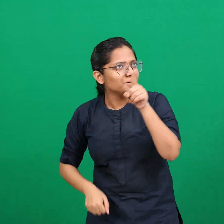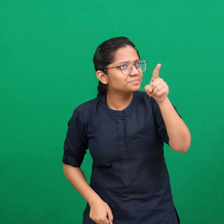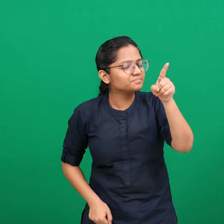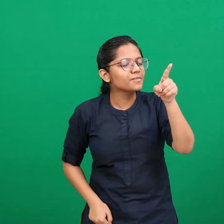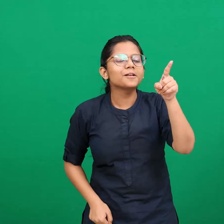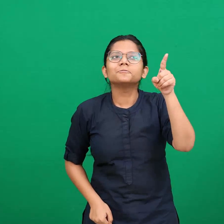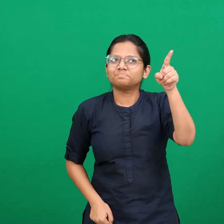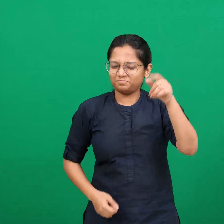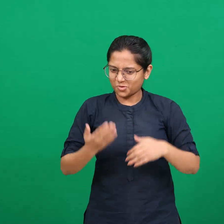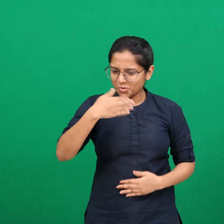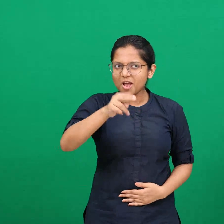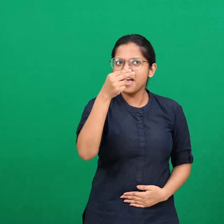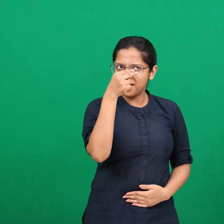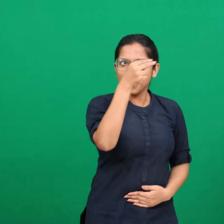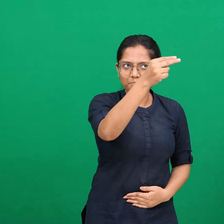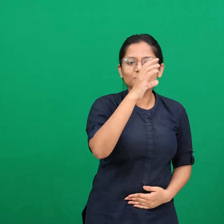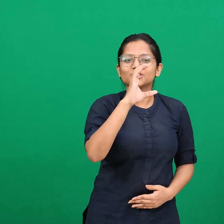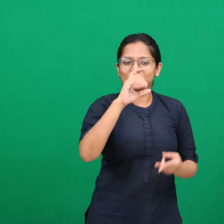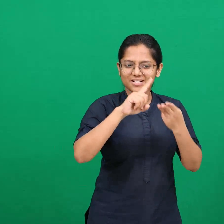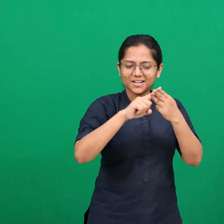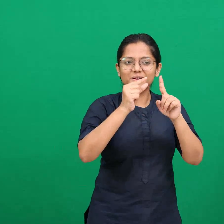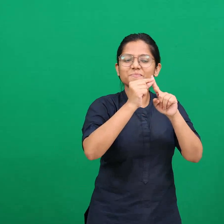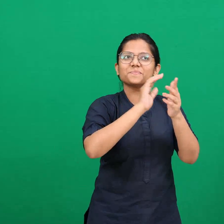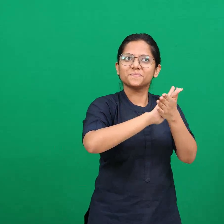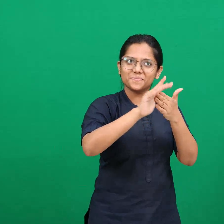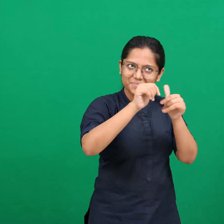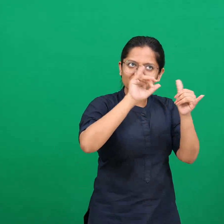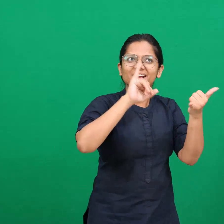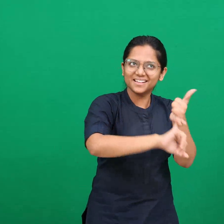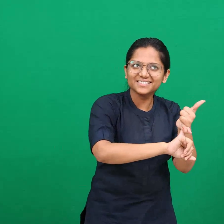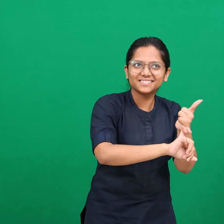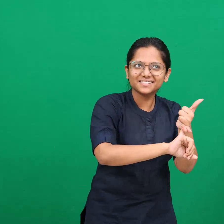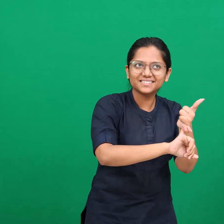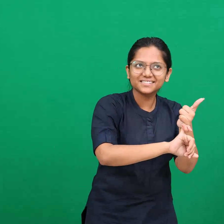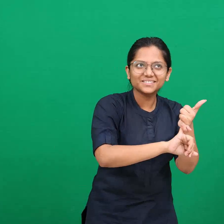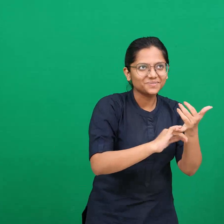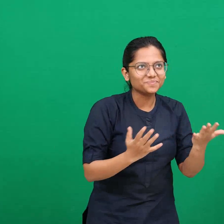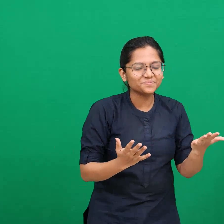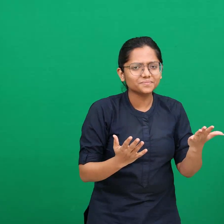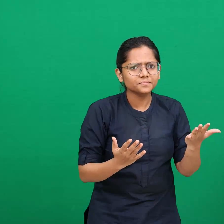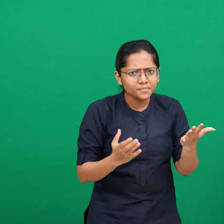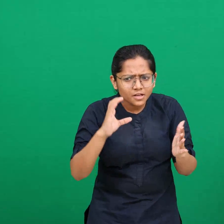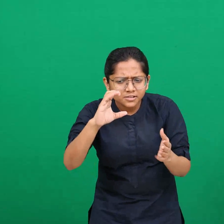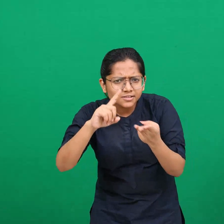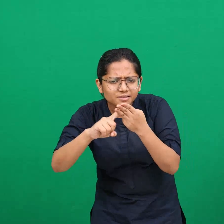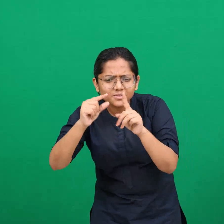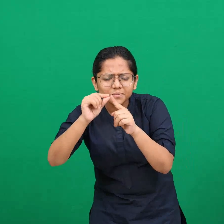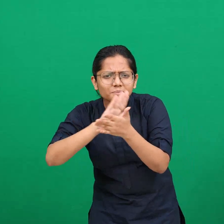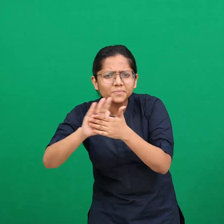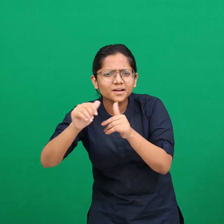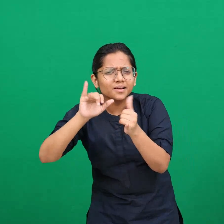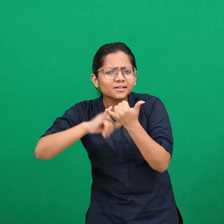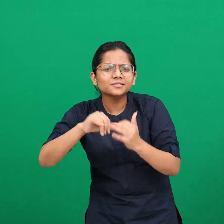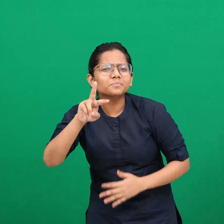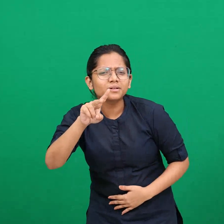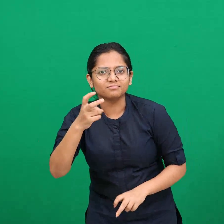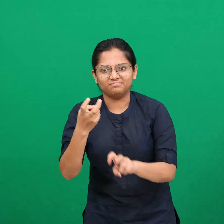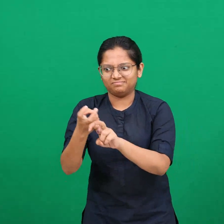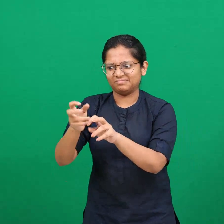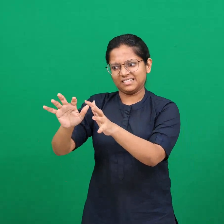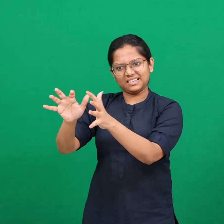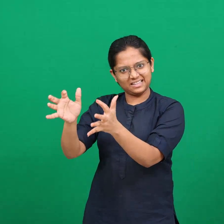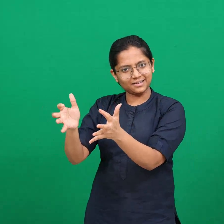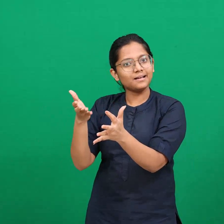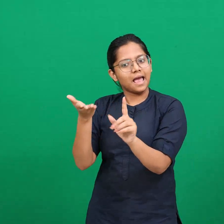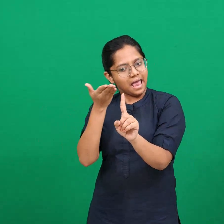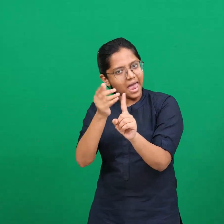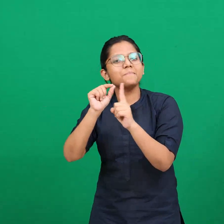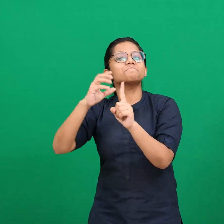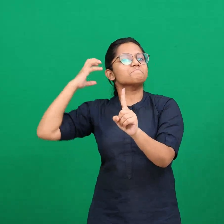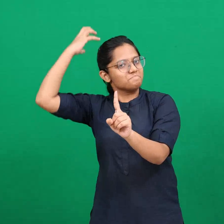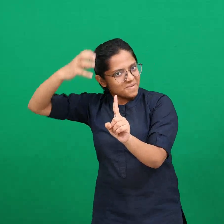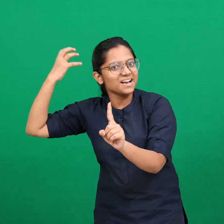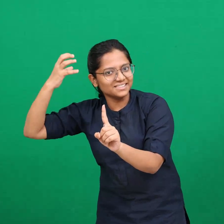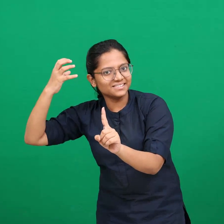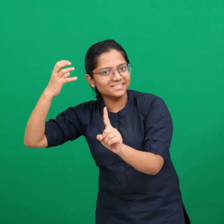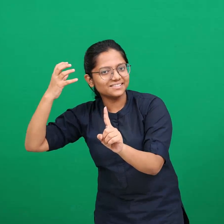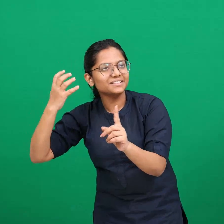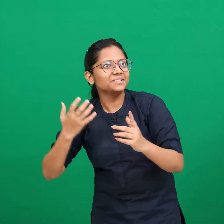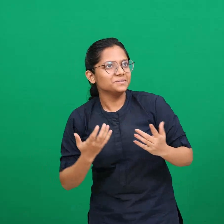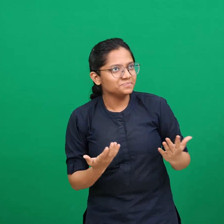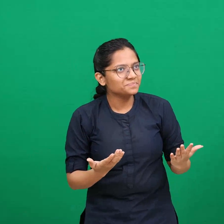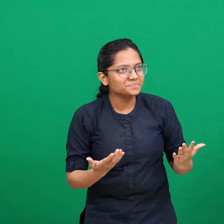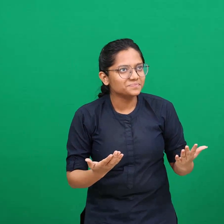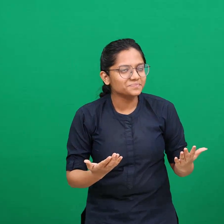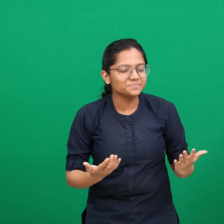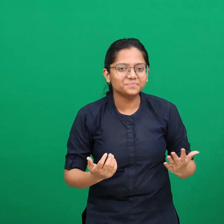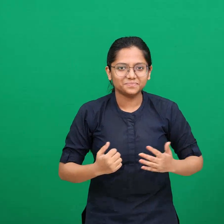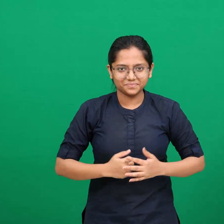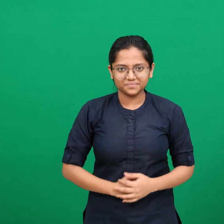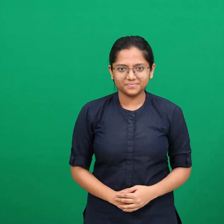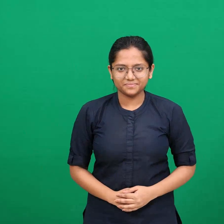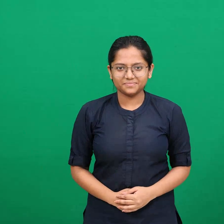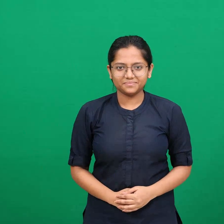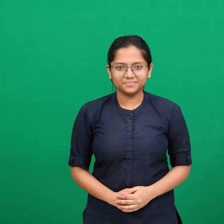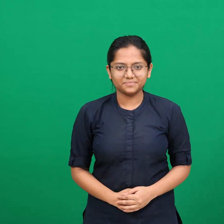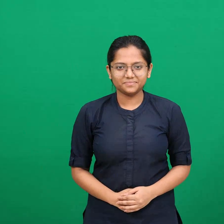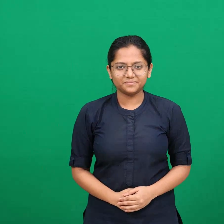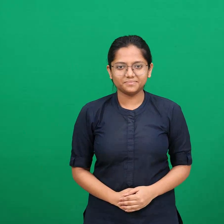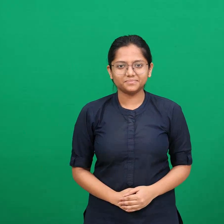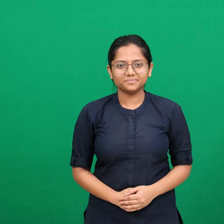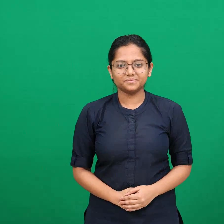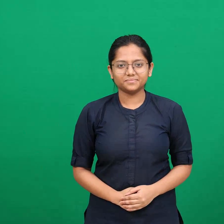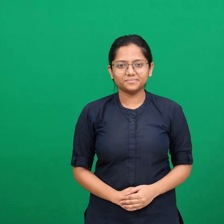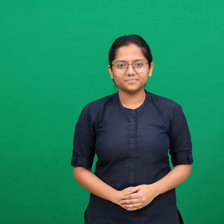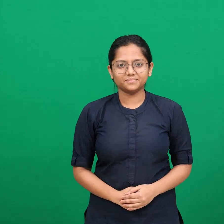You will be called Cephas" (which is translated as Peter).